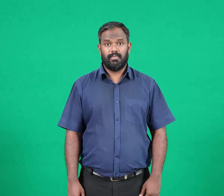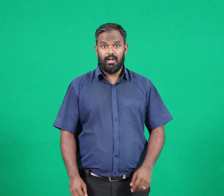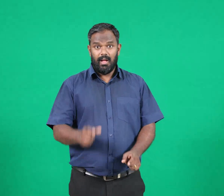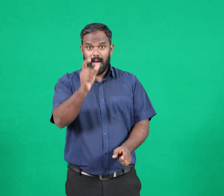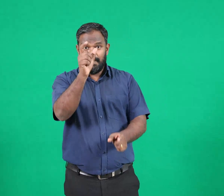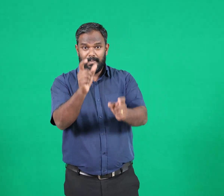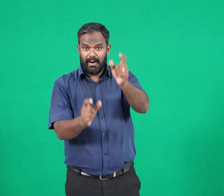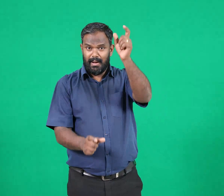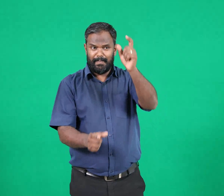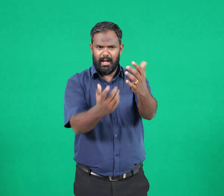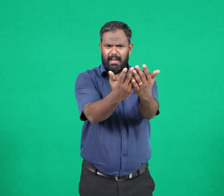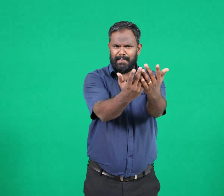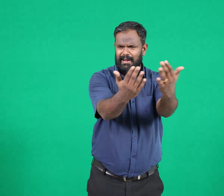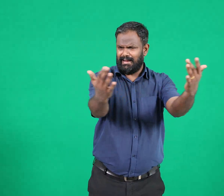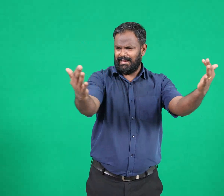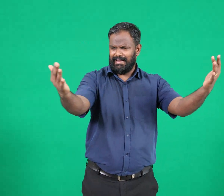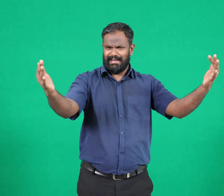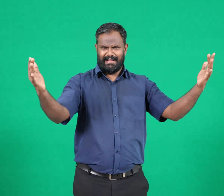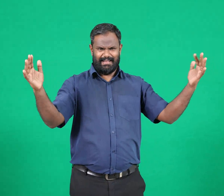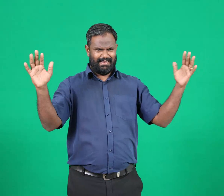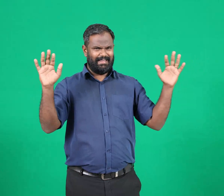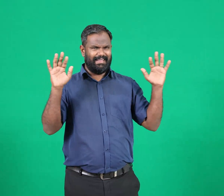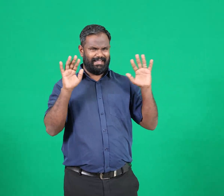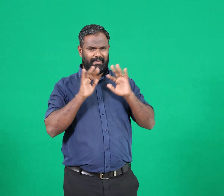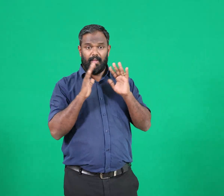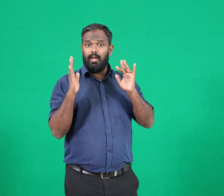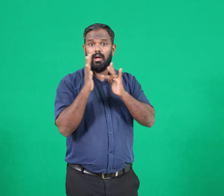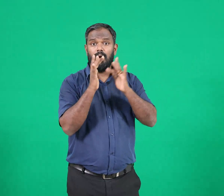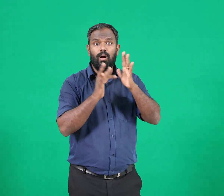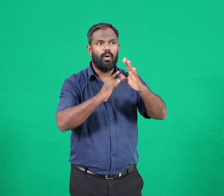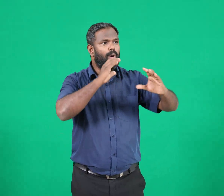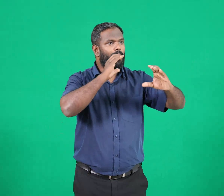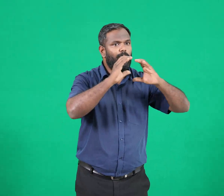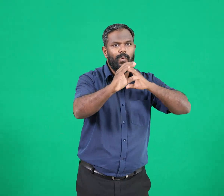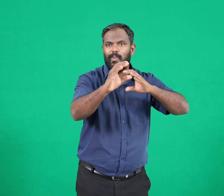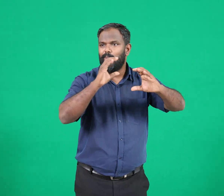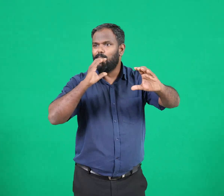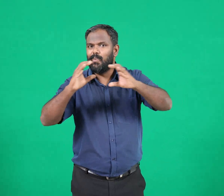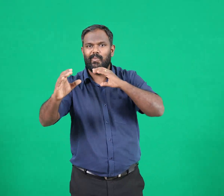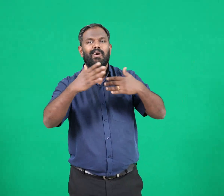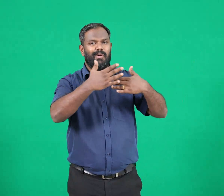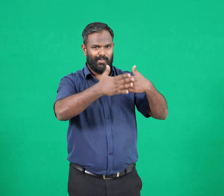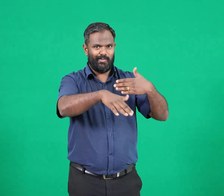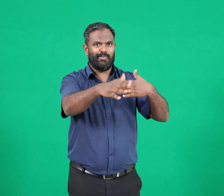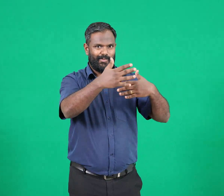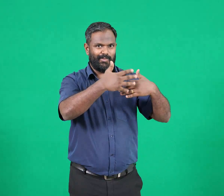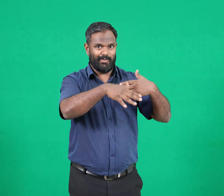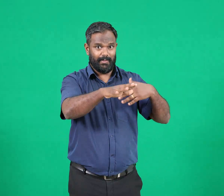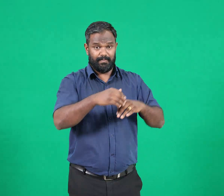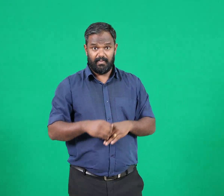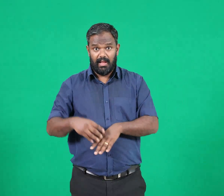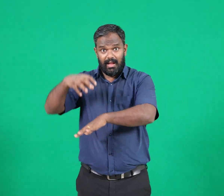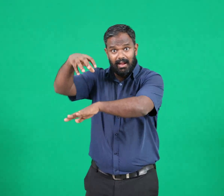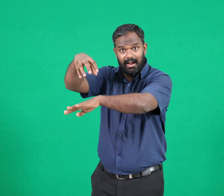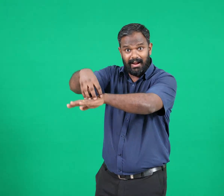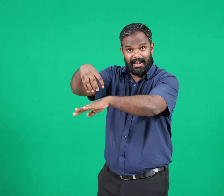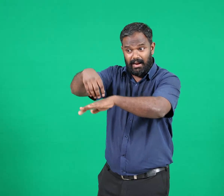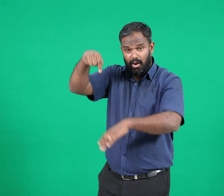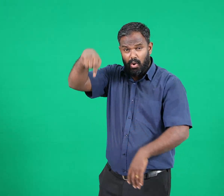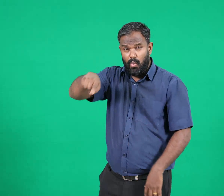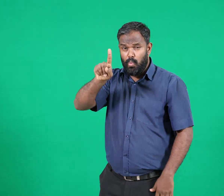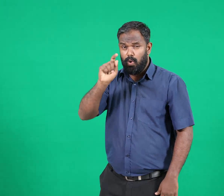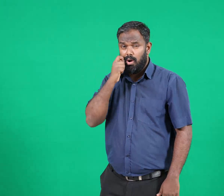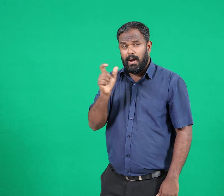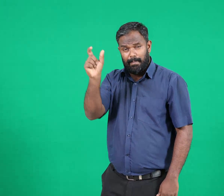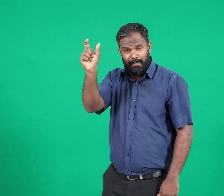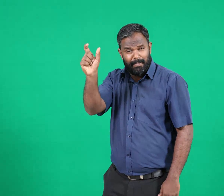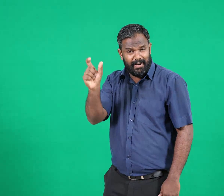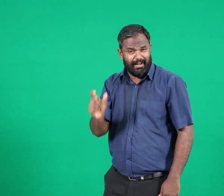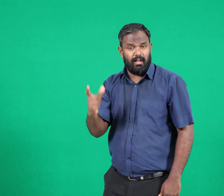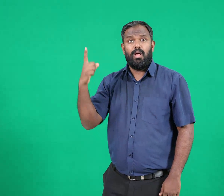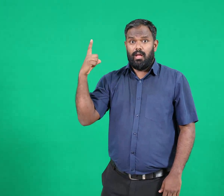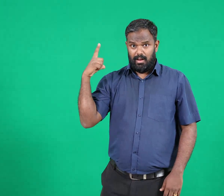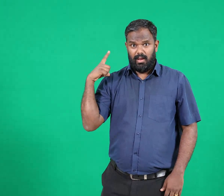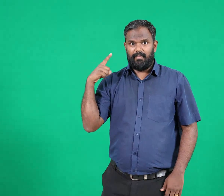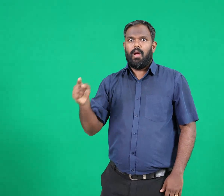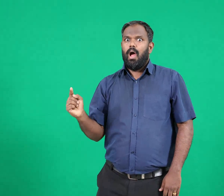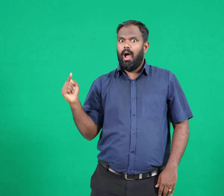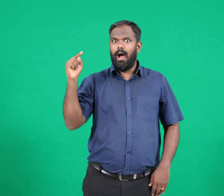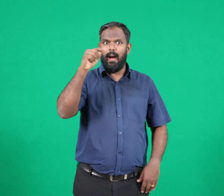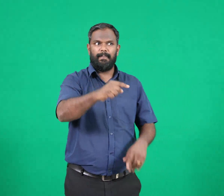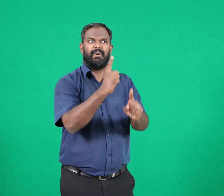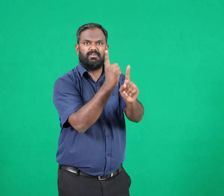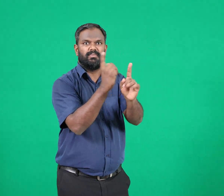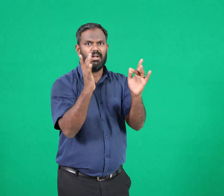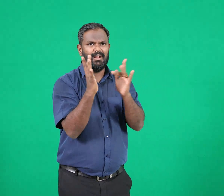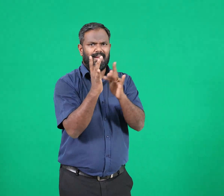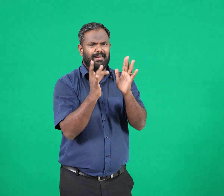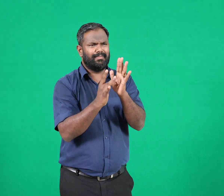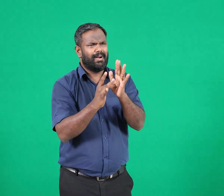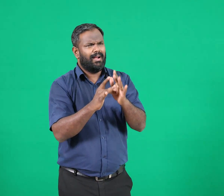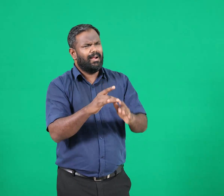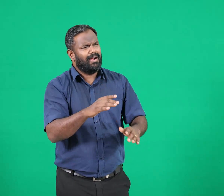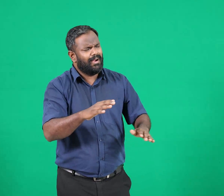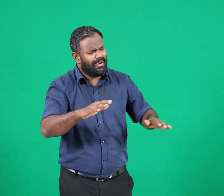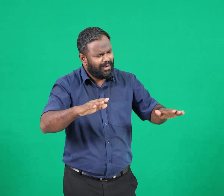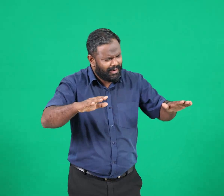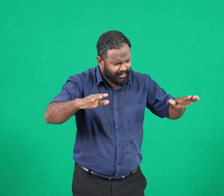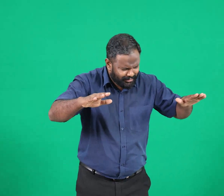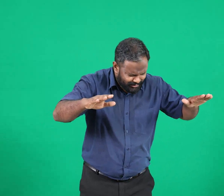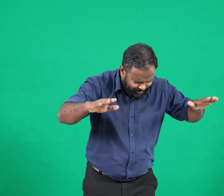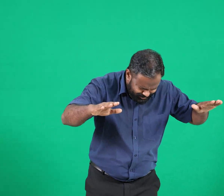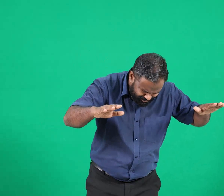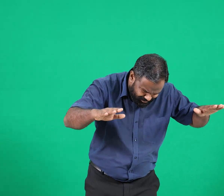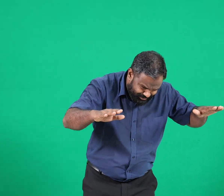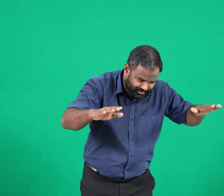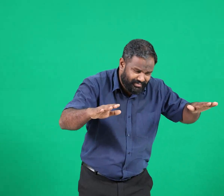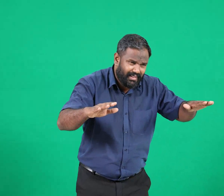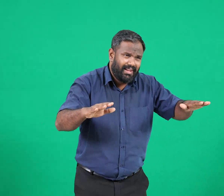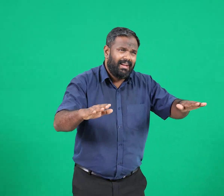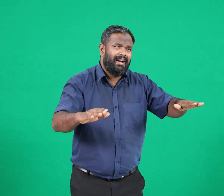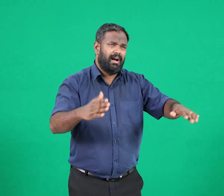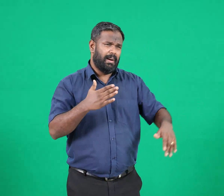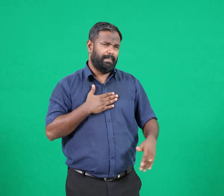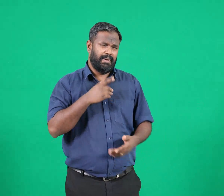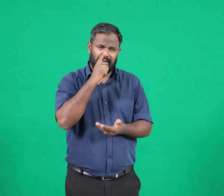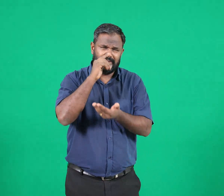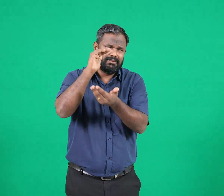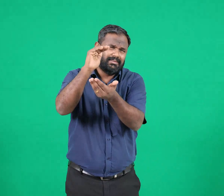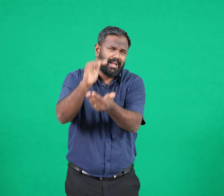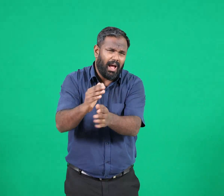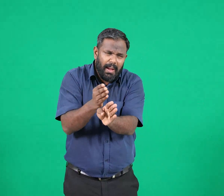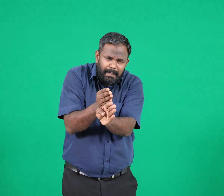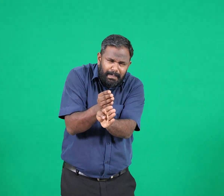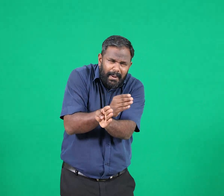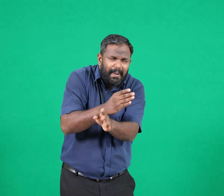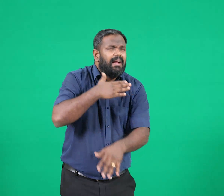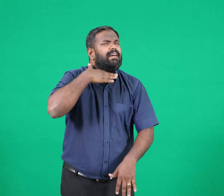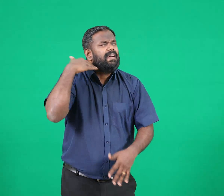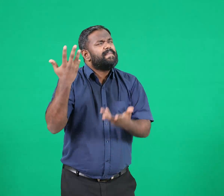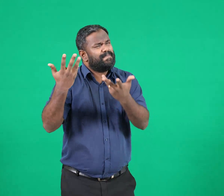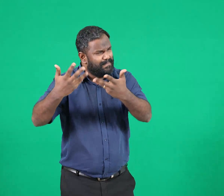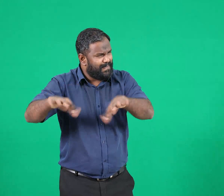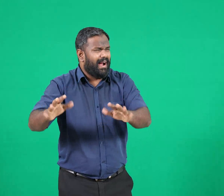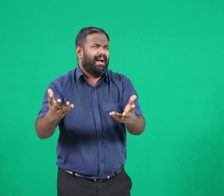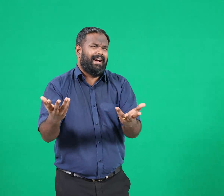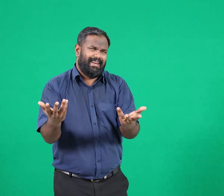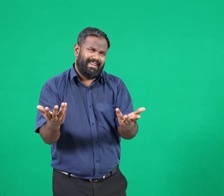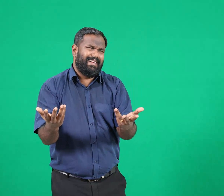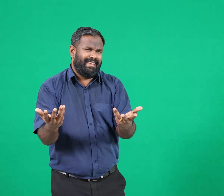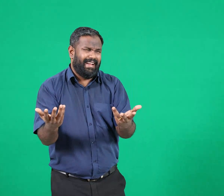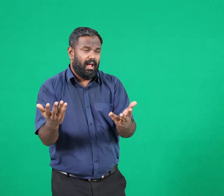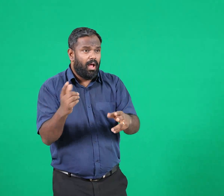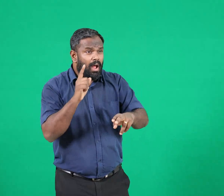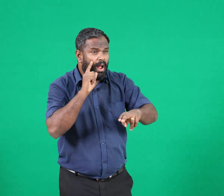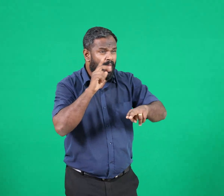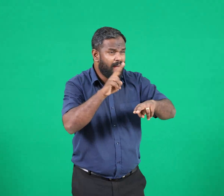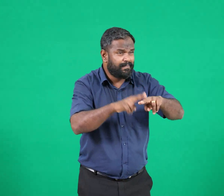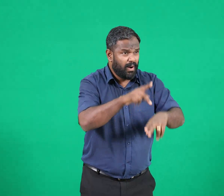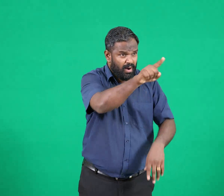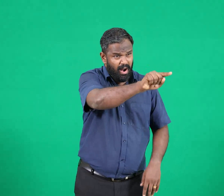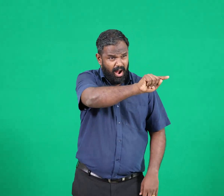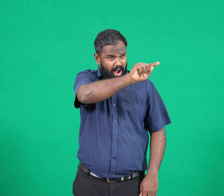While Jesus was saying these things, a synagogue leader came and knelt before Him. " My daughter has just died," he said.